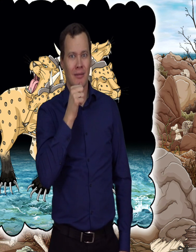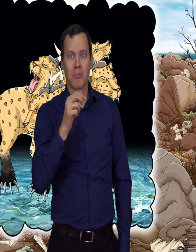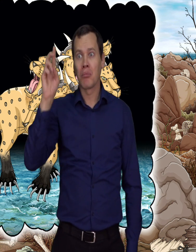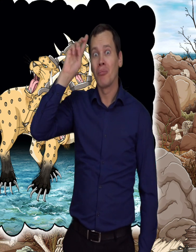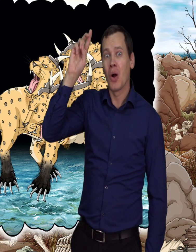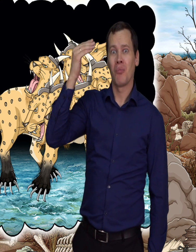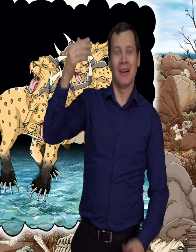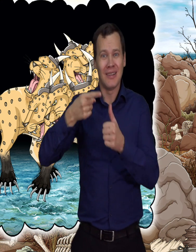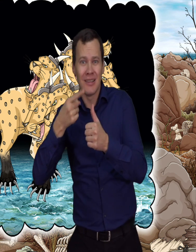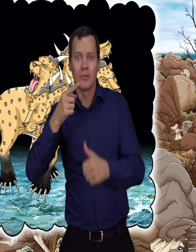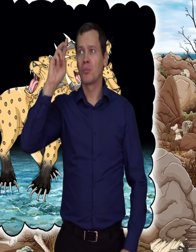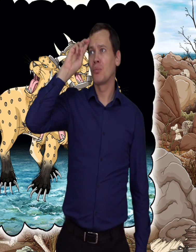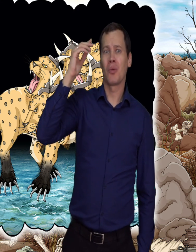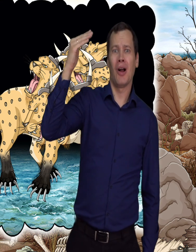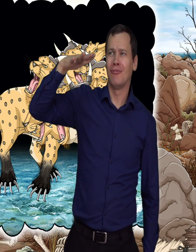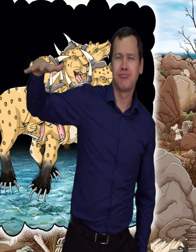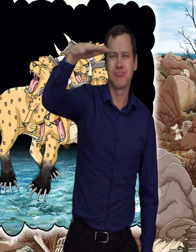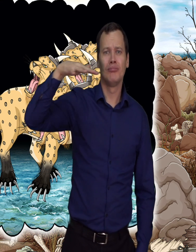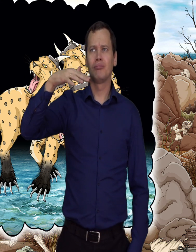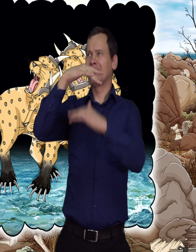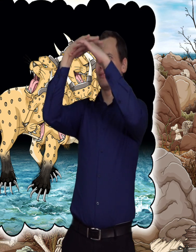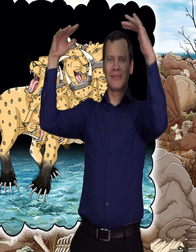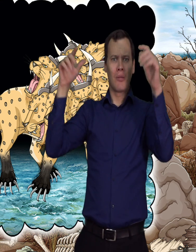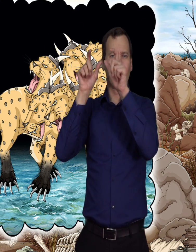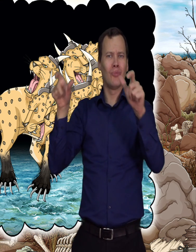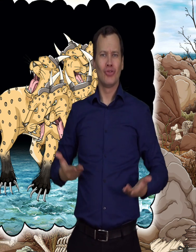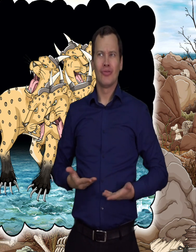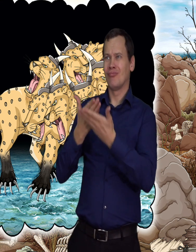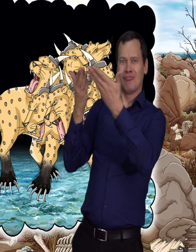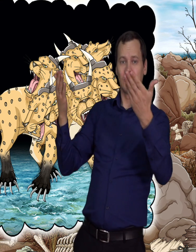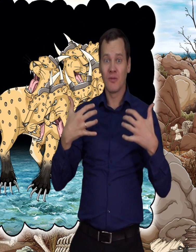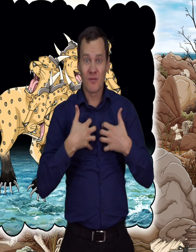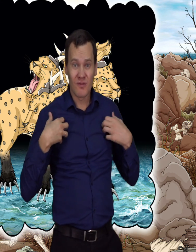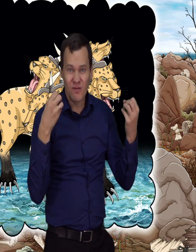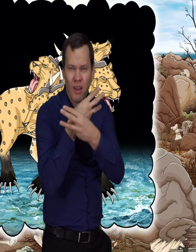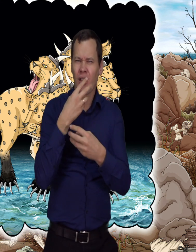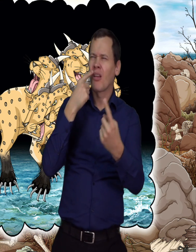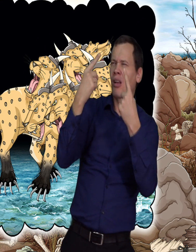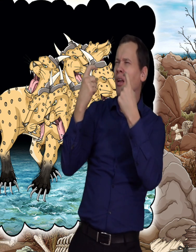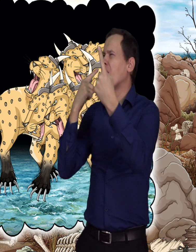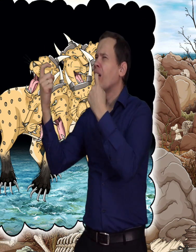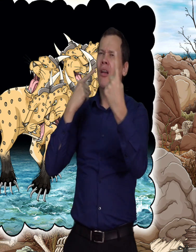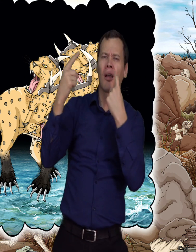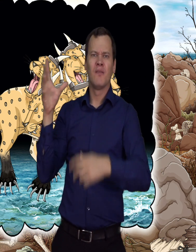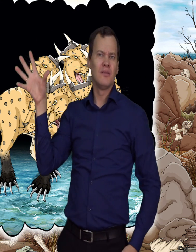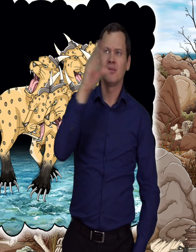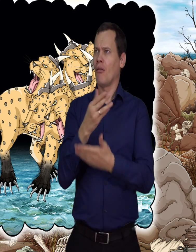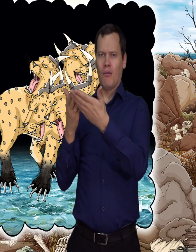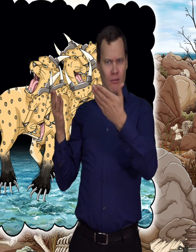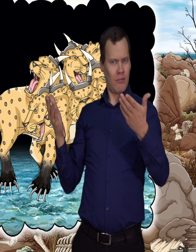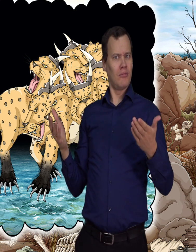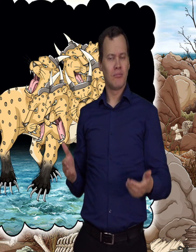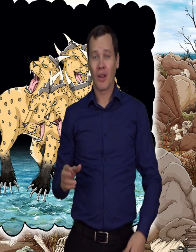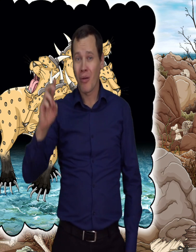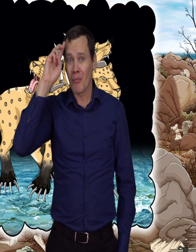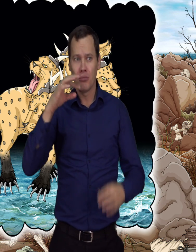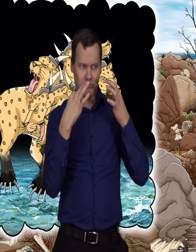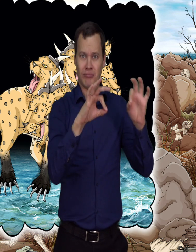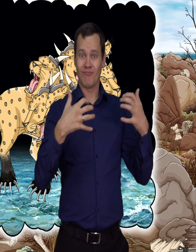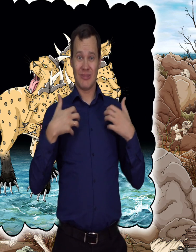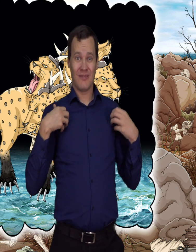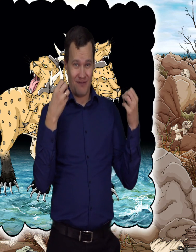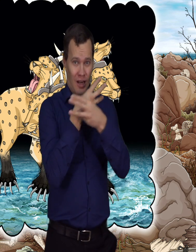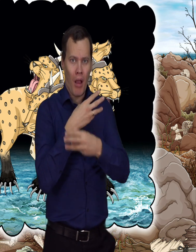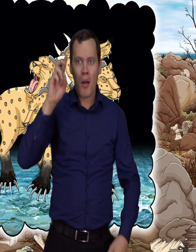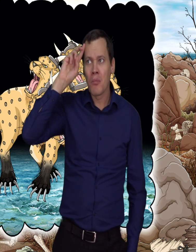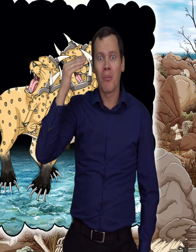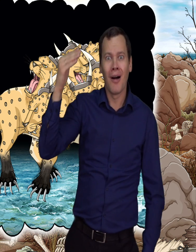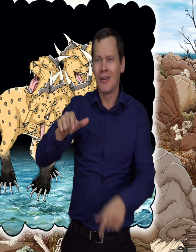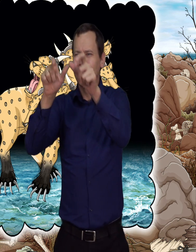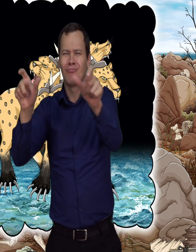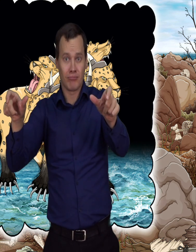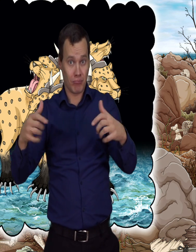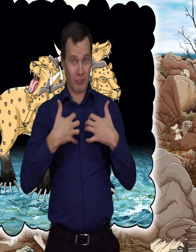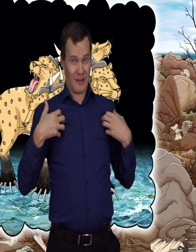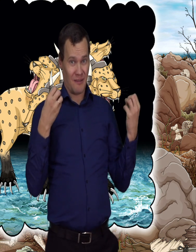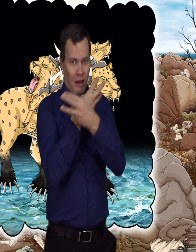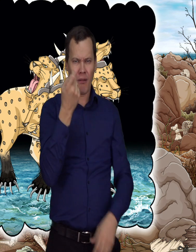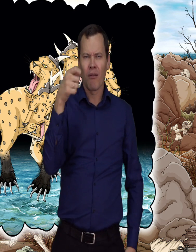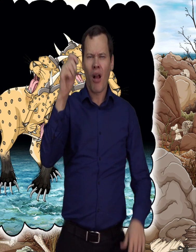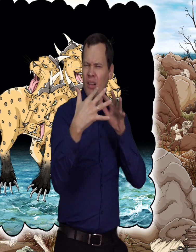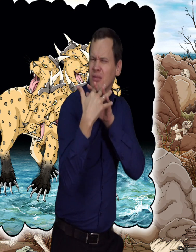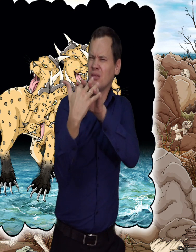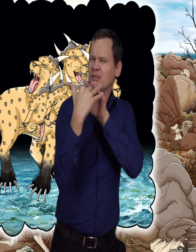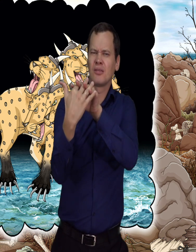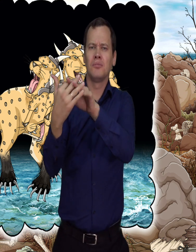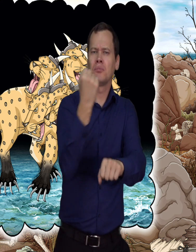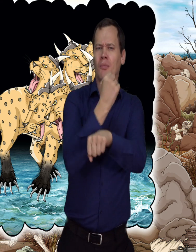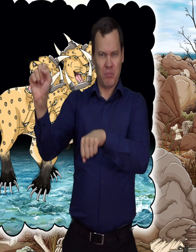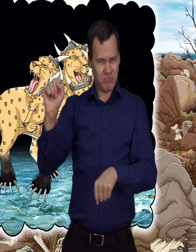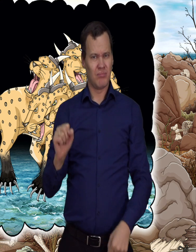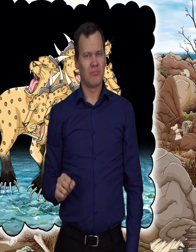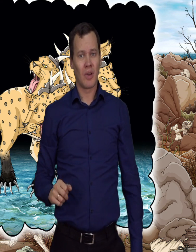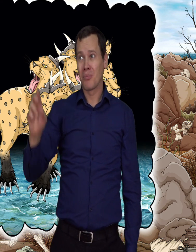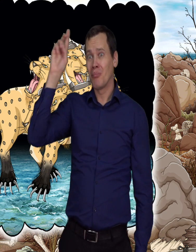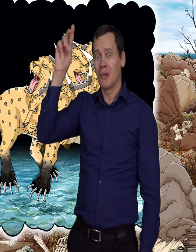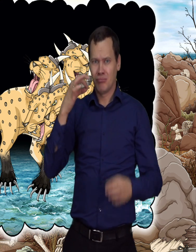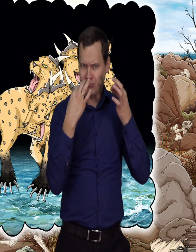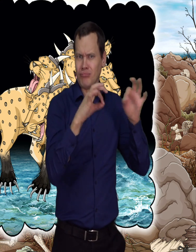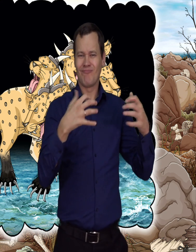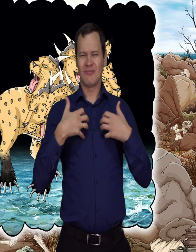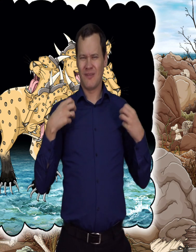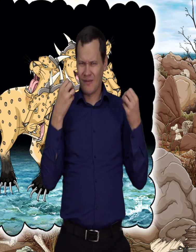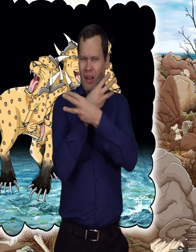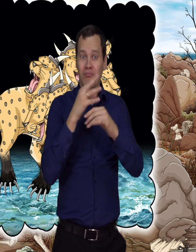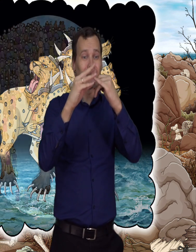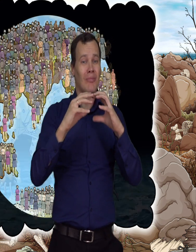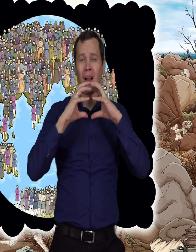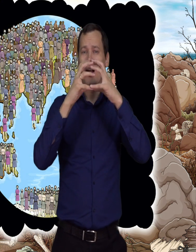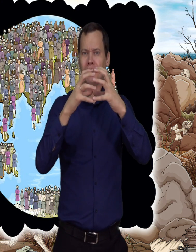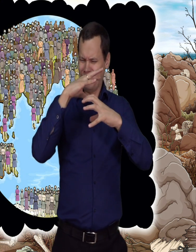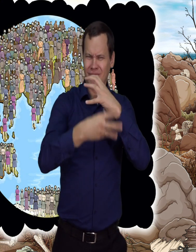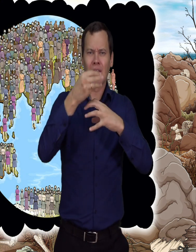And the beast opened its mouth to speak blasphemies against God and to slander His name and His tabernacle—those who dwell in heaven.